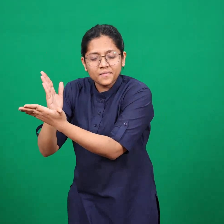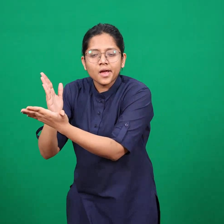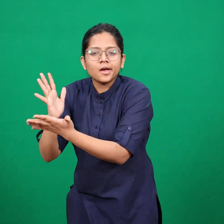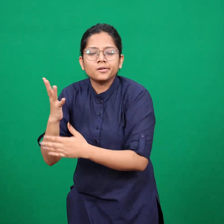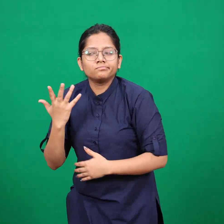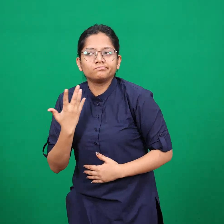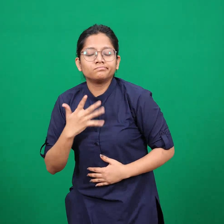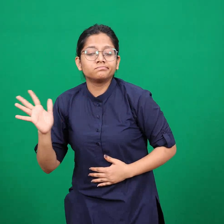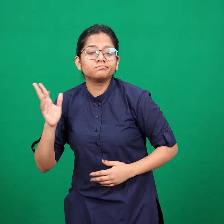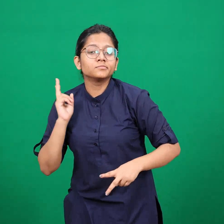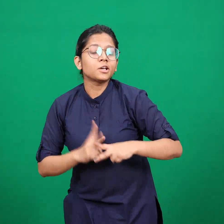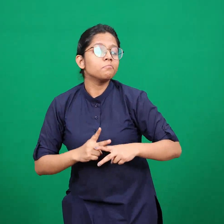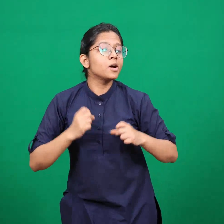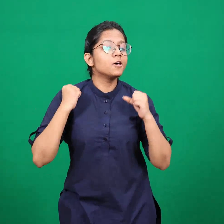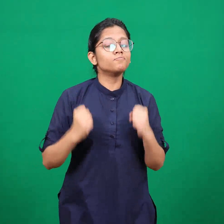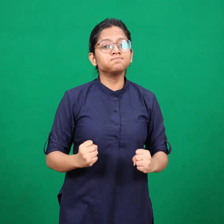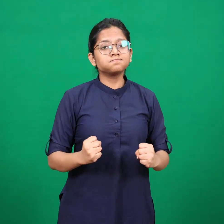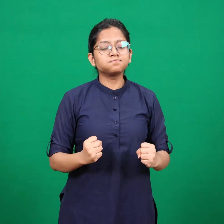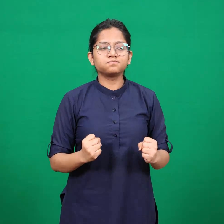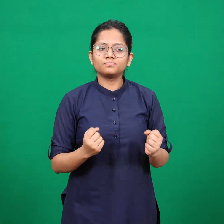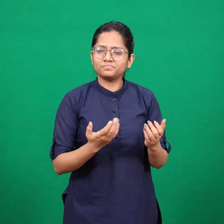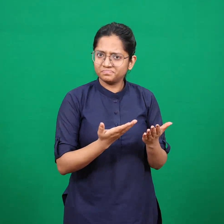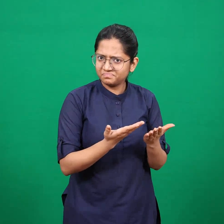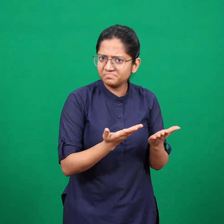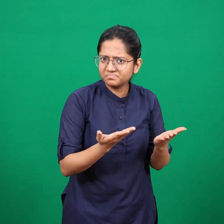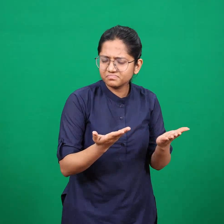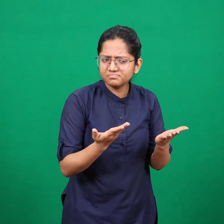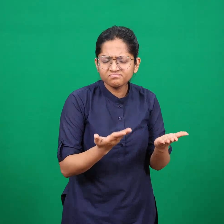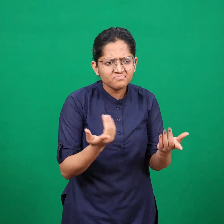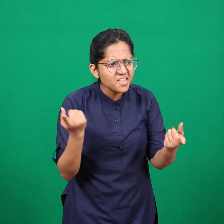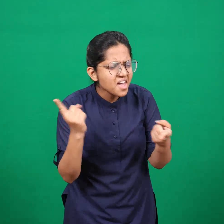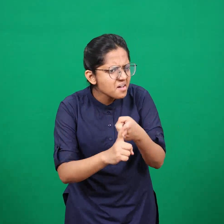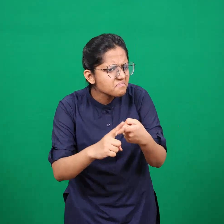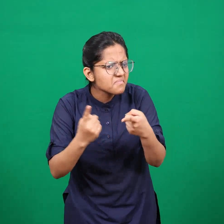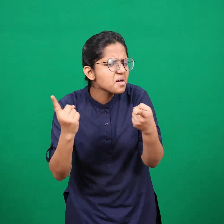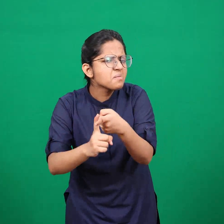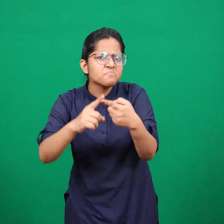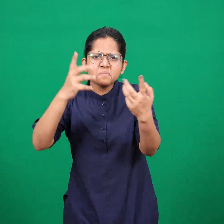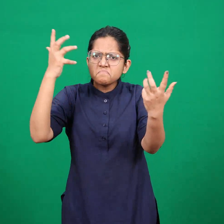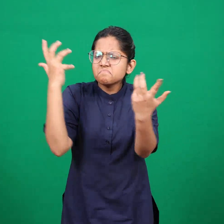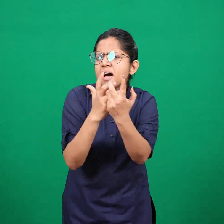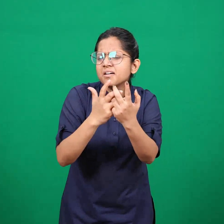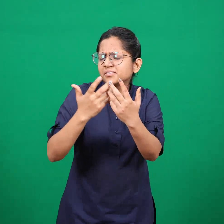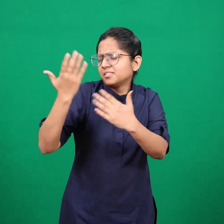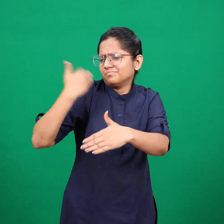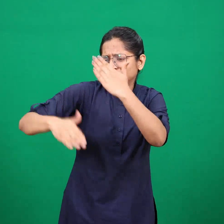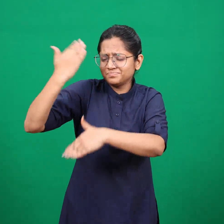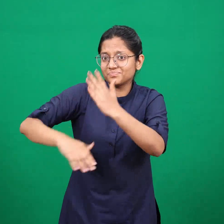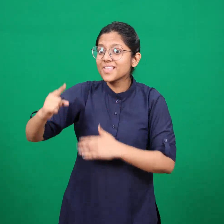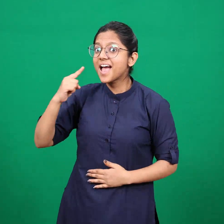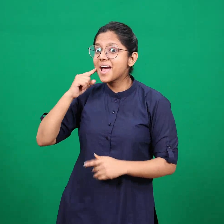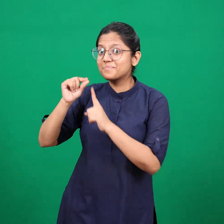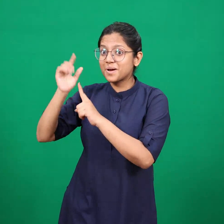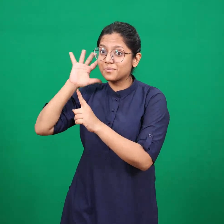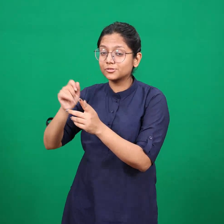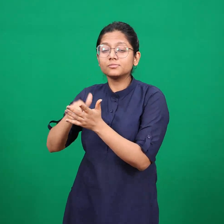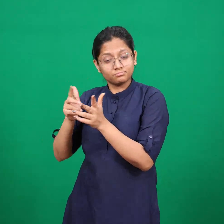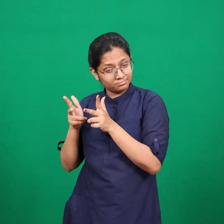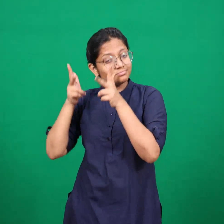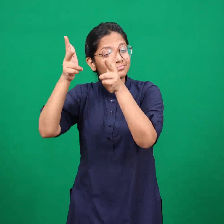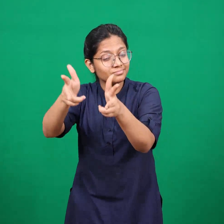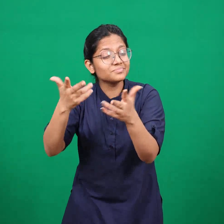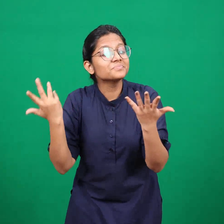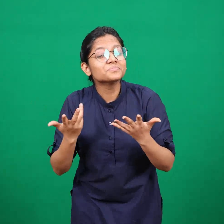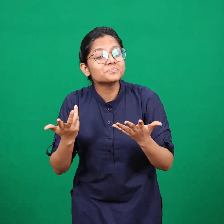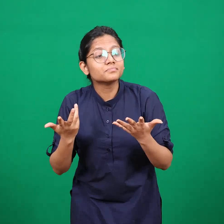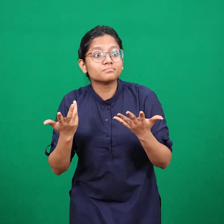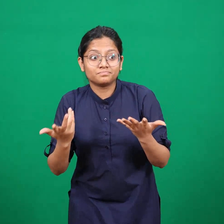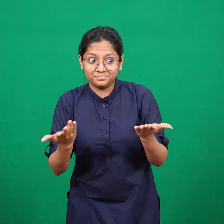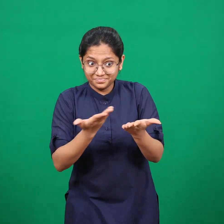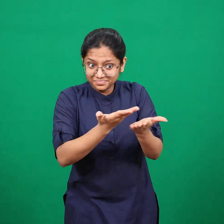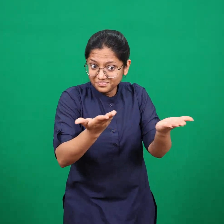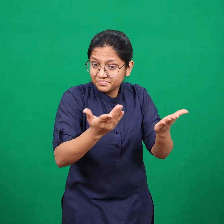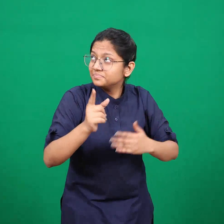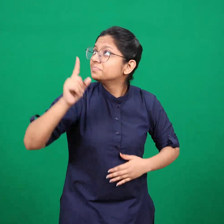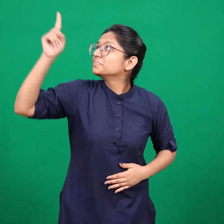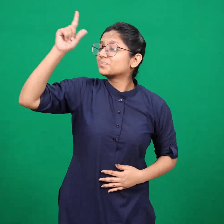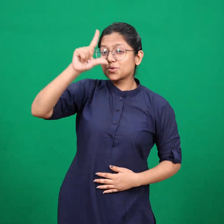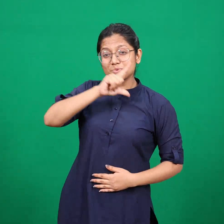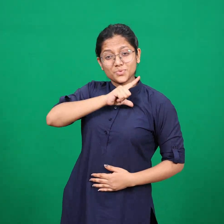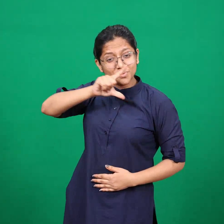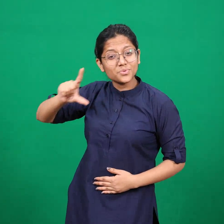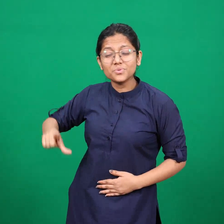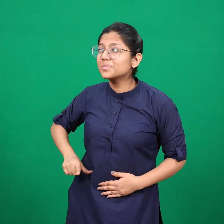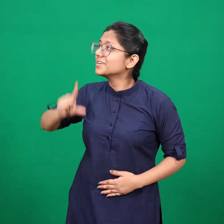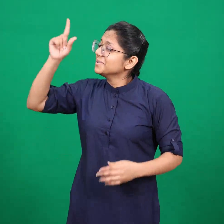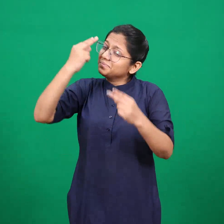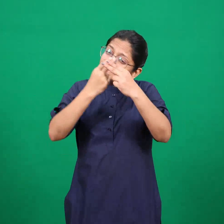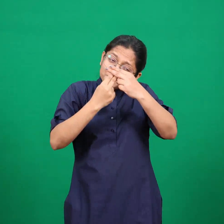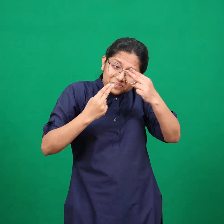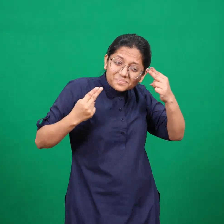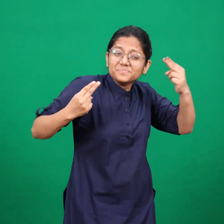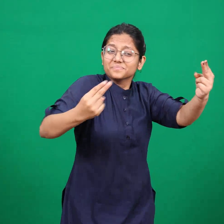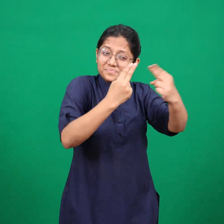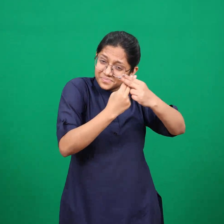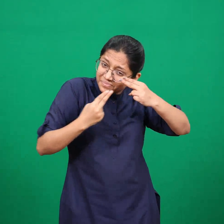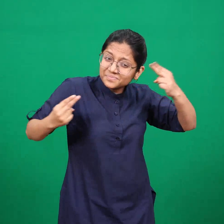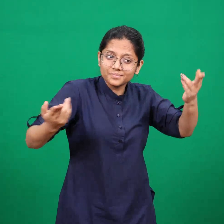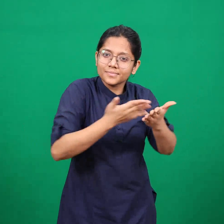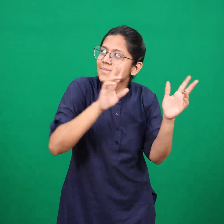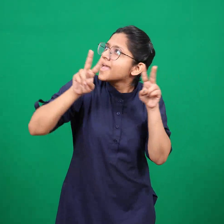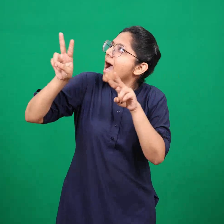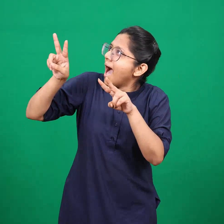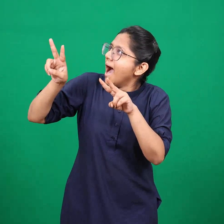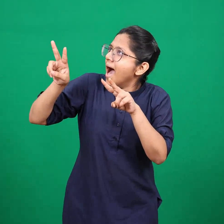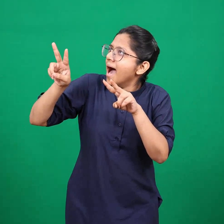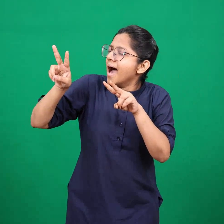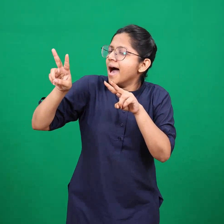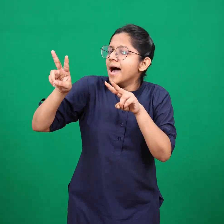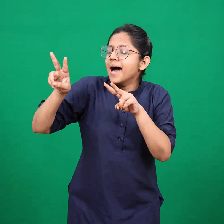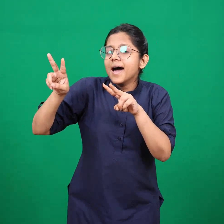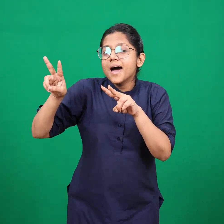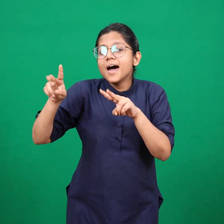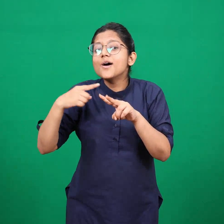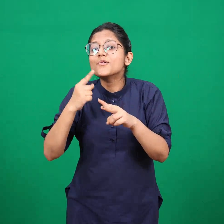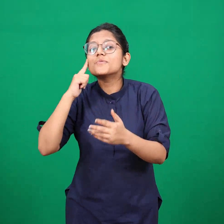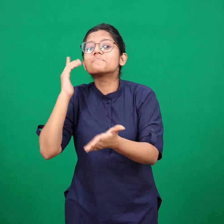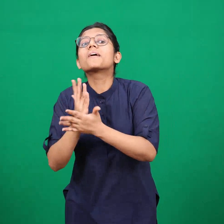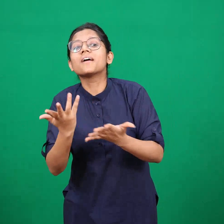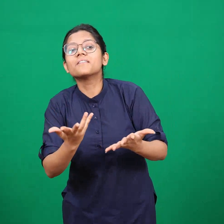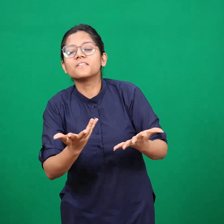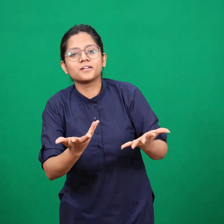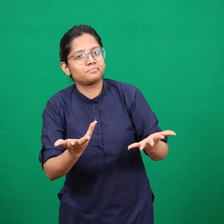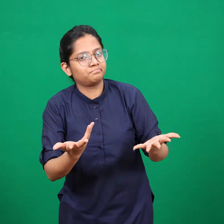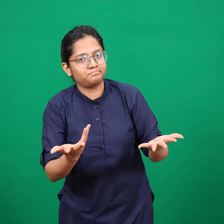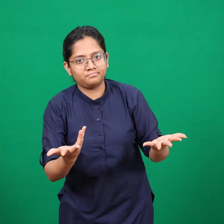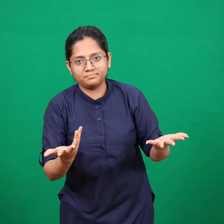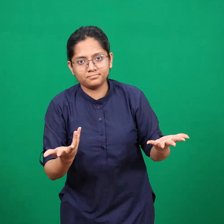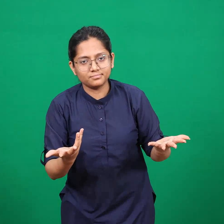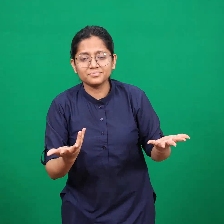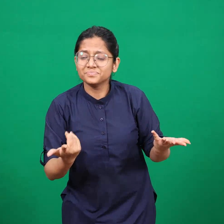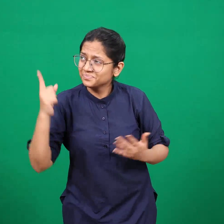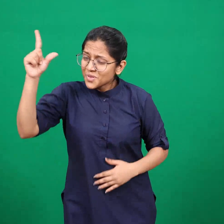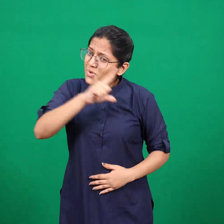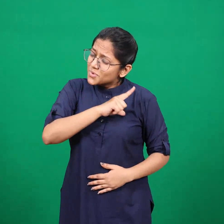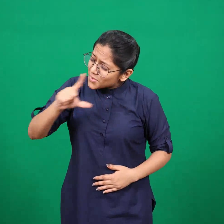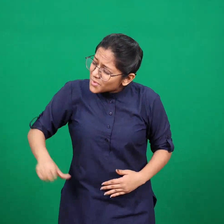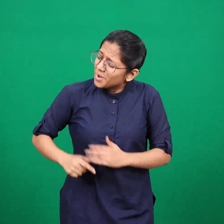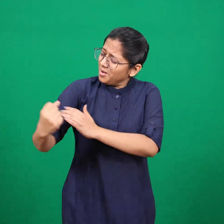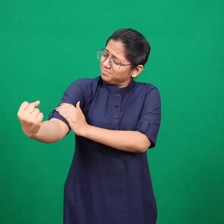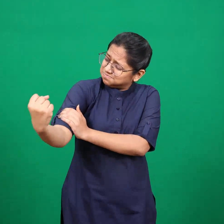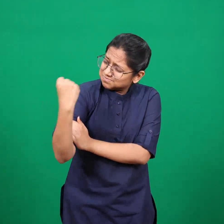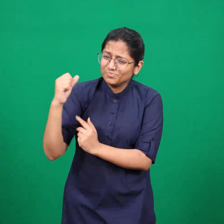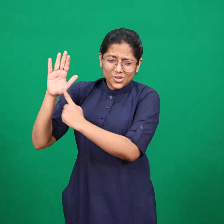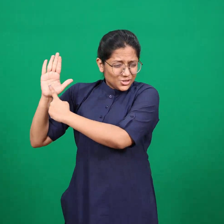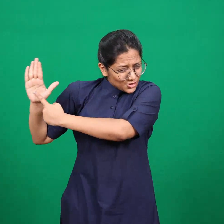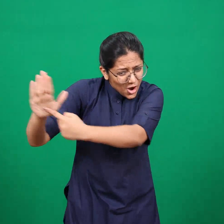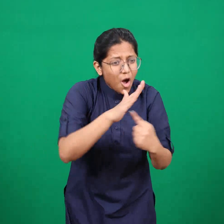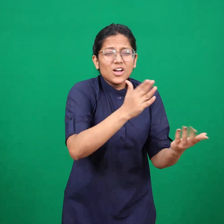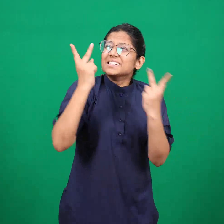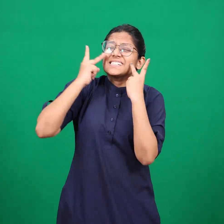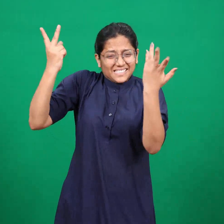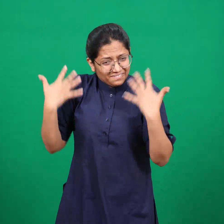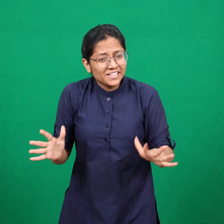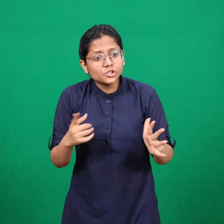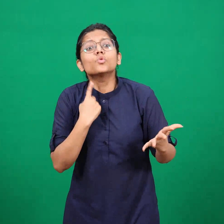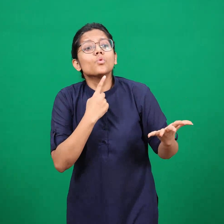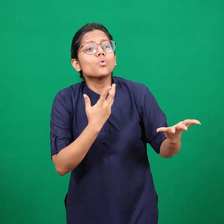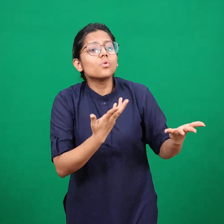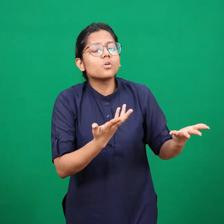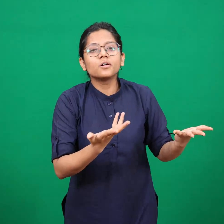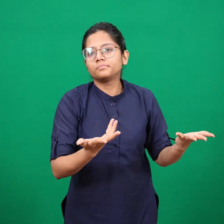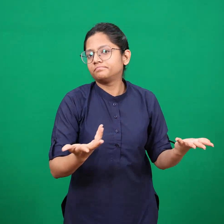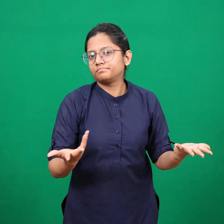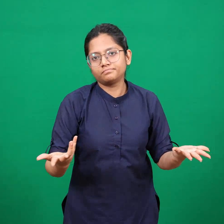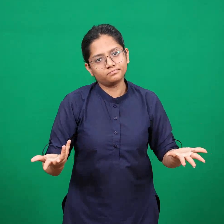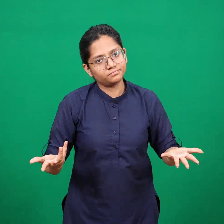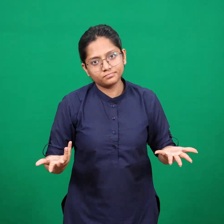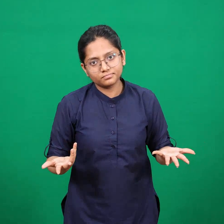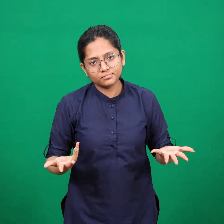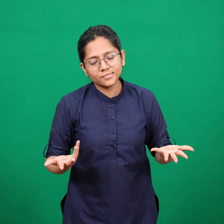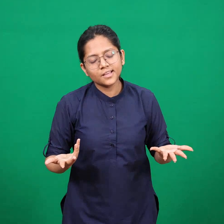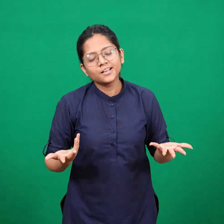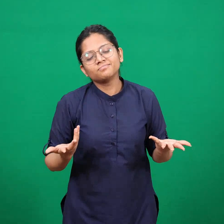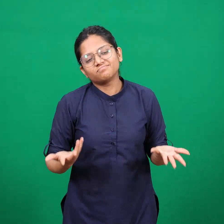This was to fulfill the word of Isaiah the prophet: "Lord, who has believed our message?